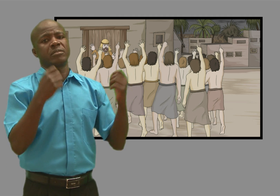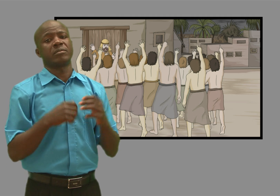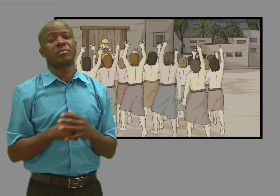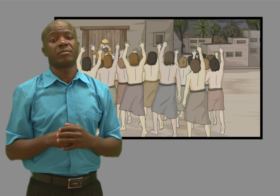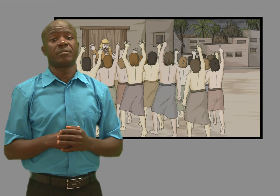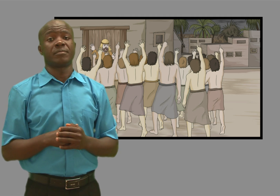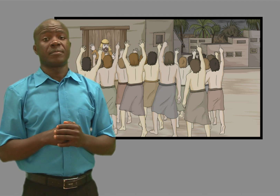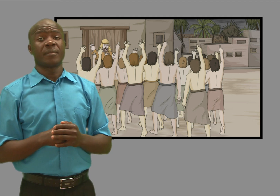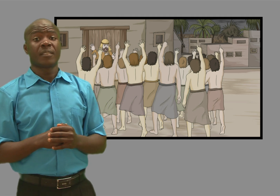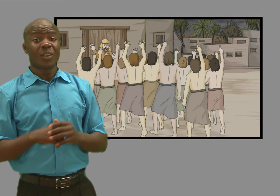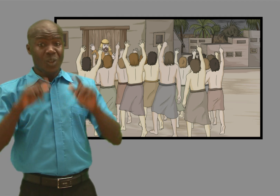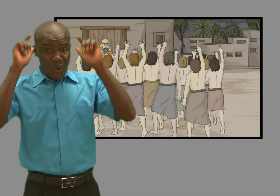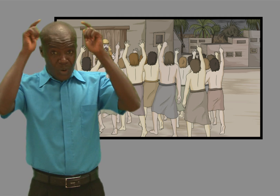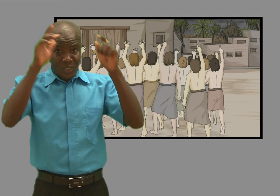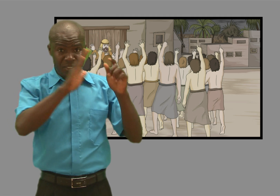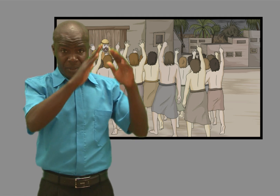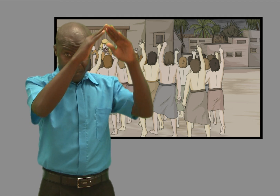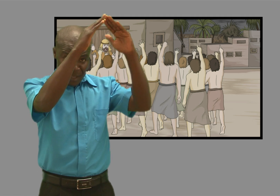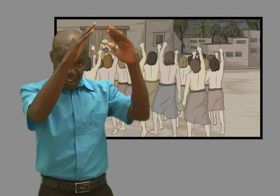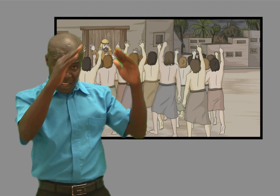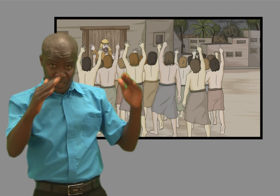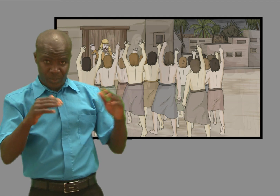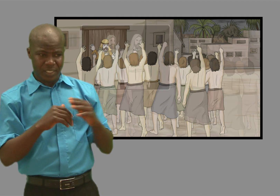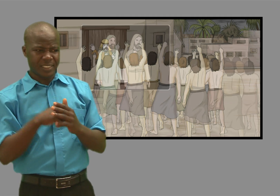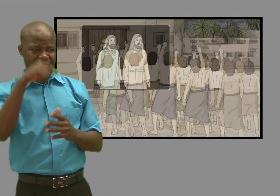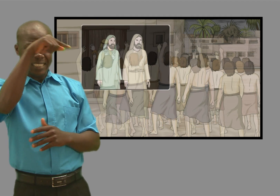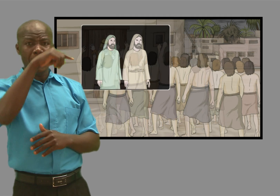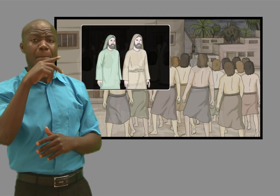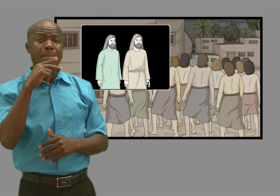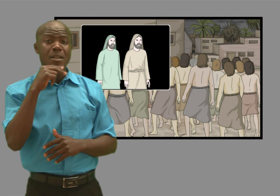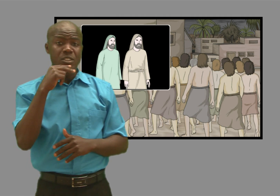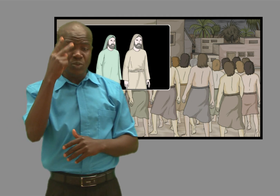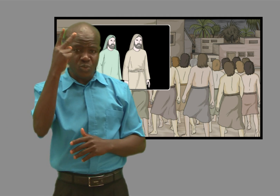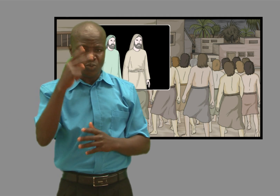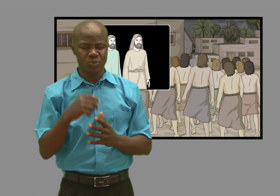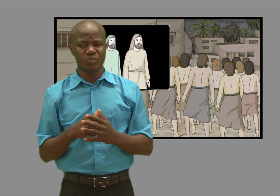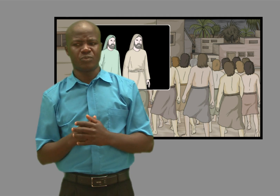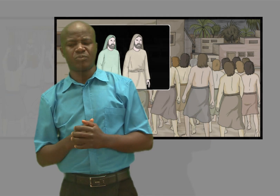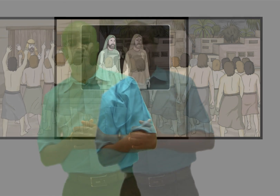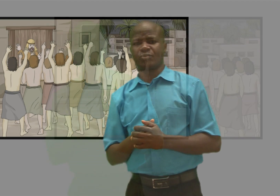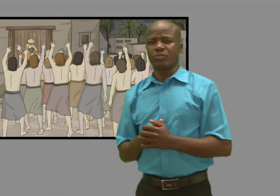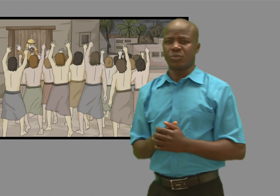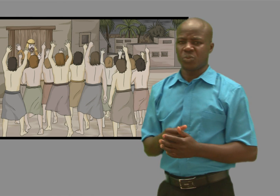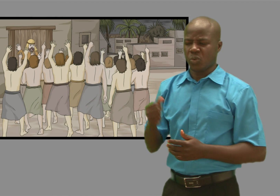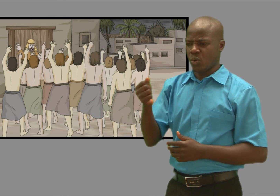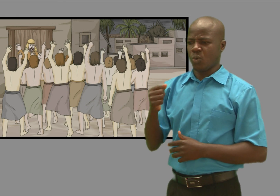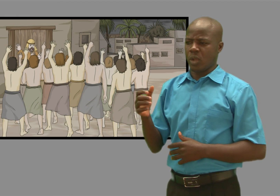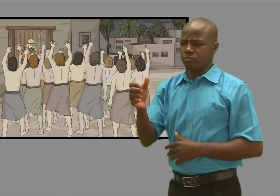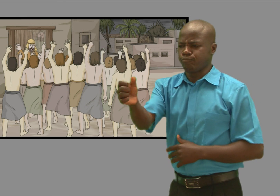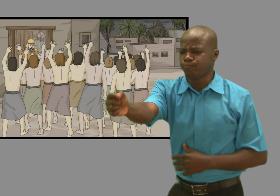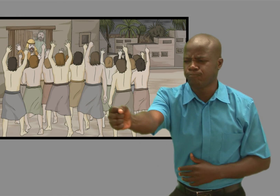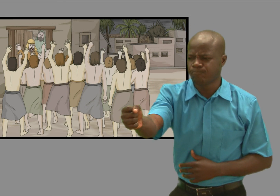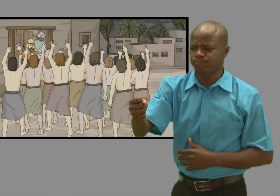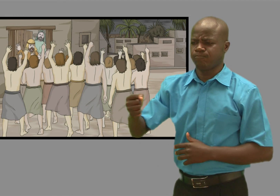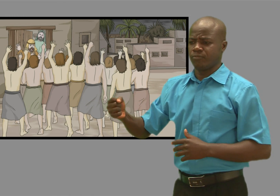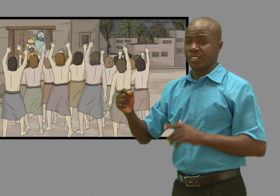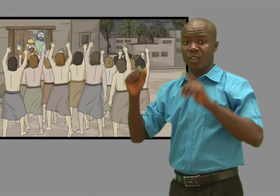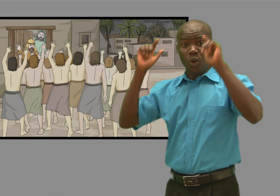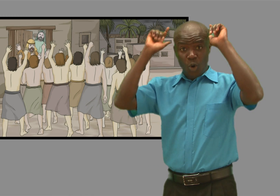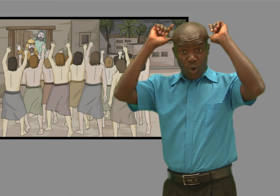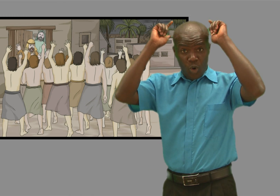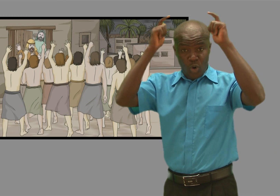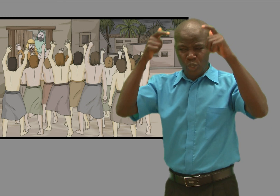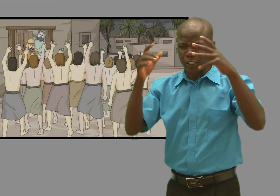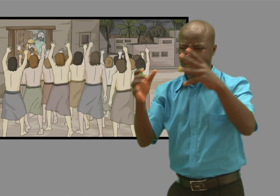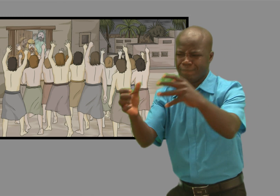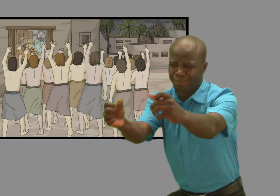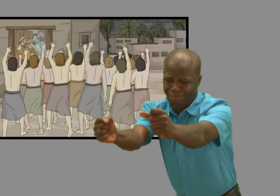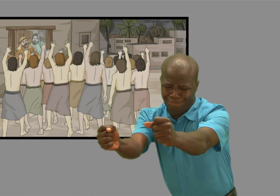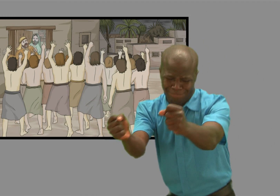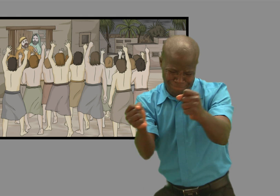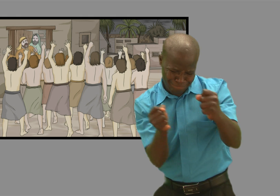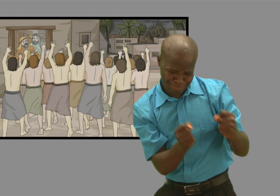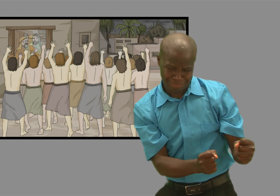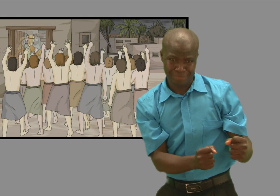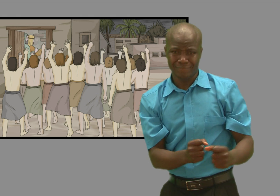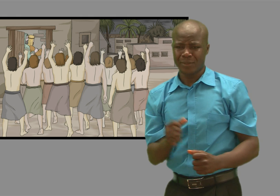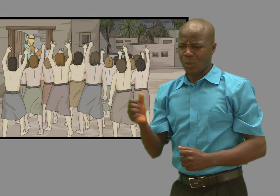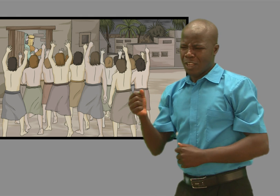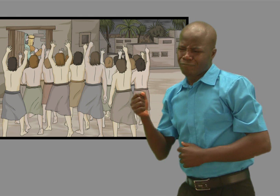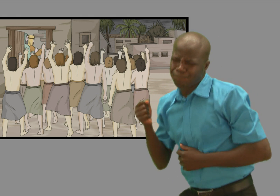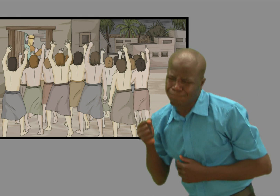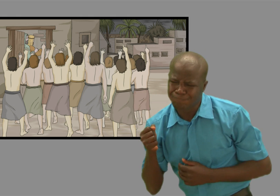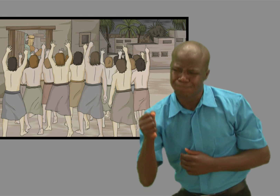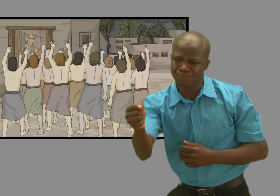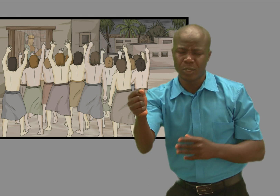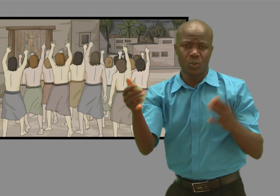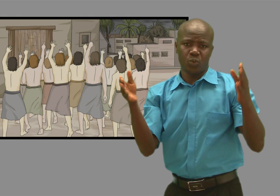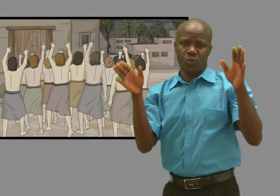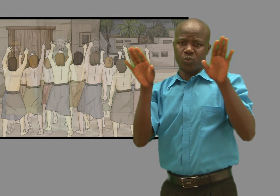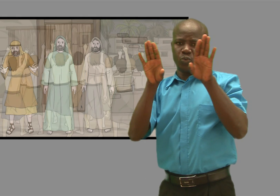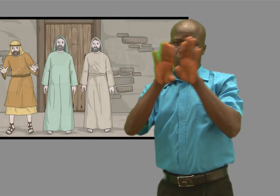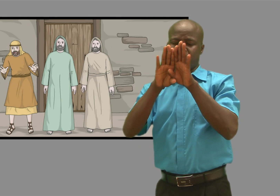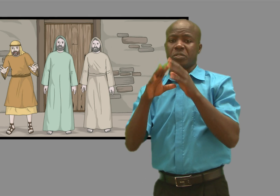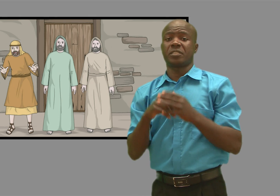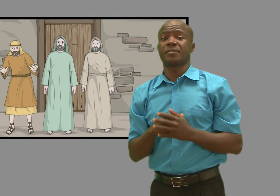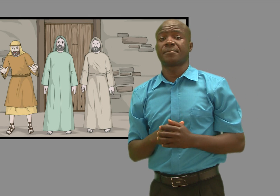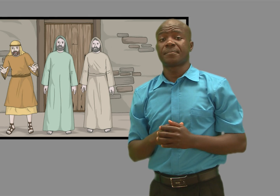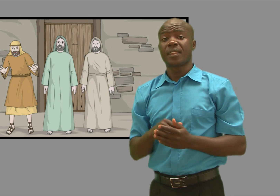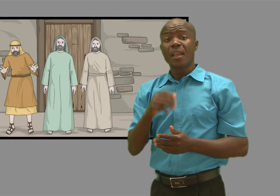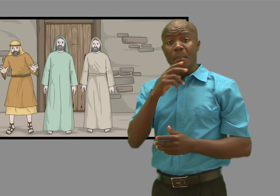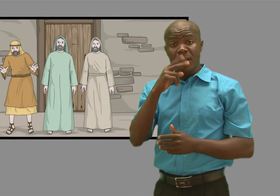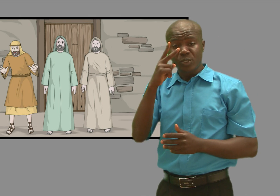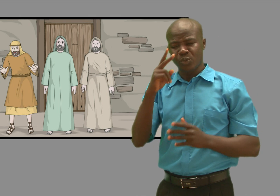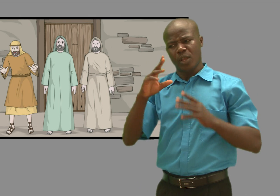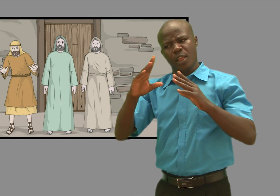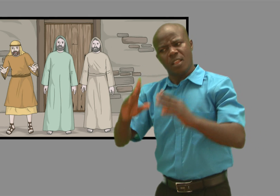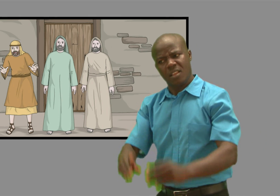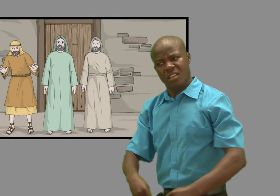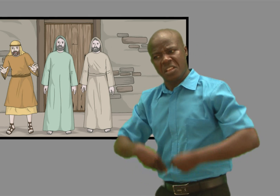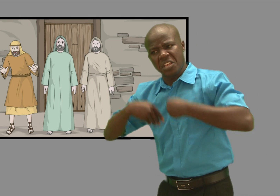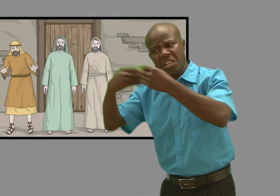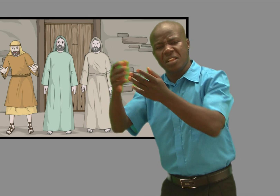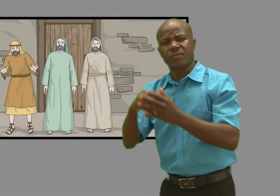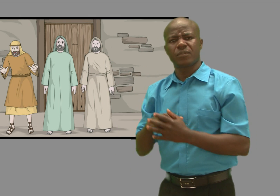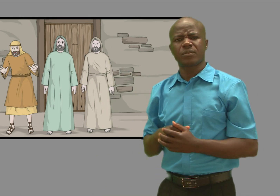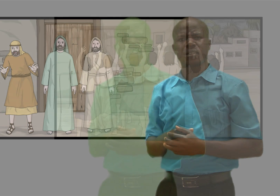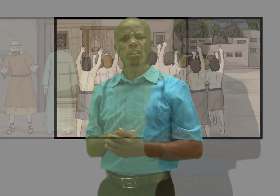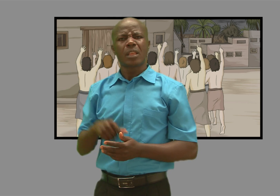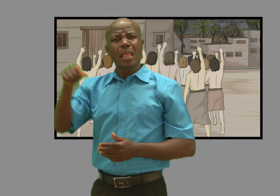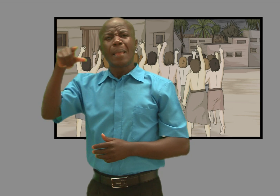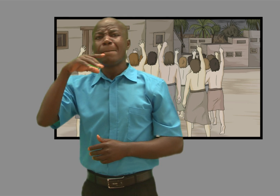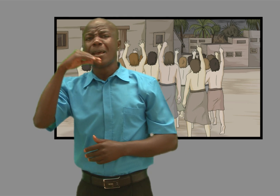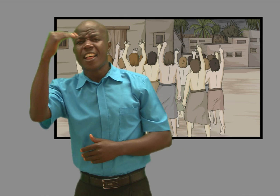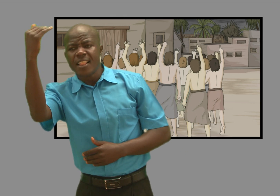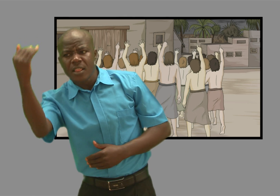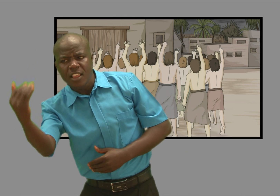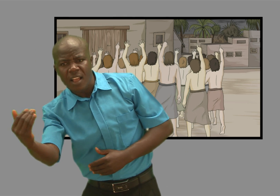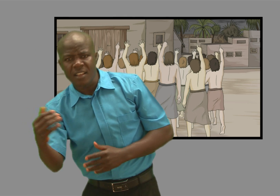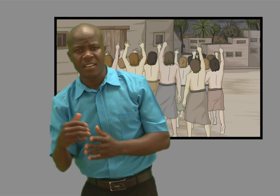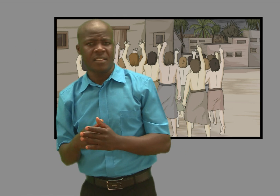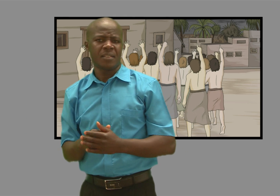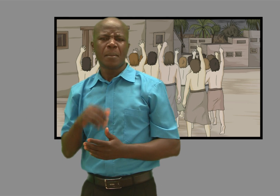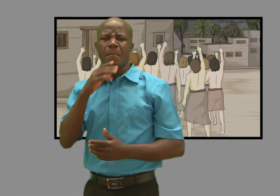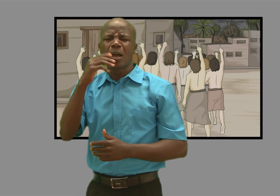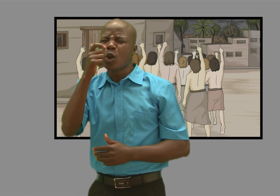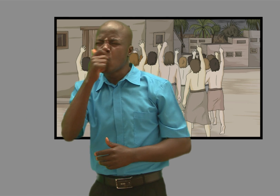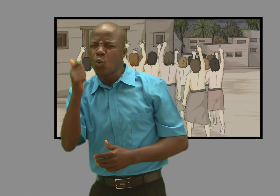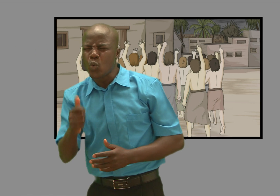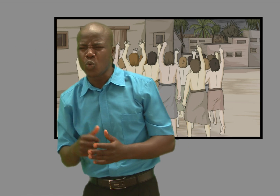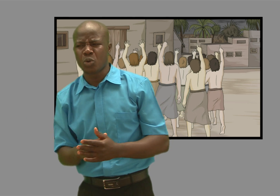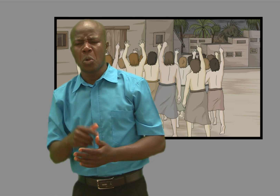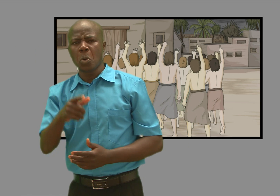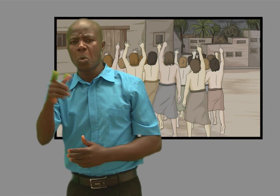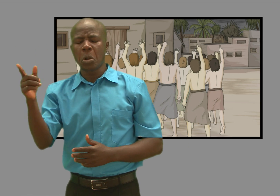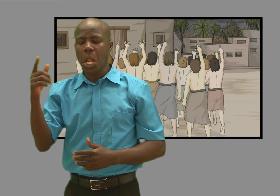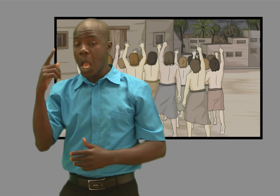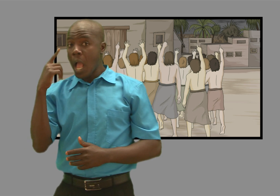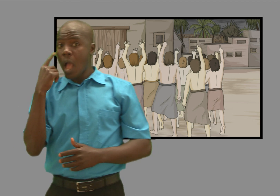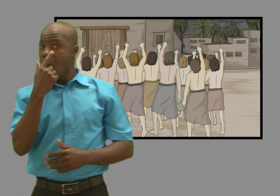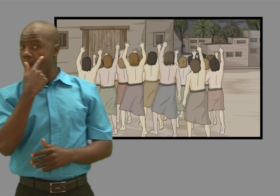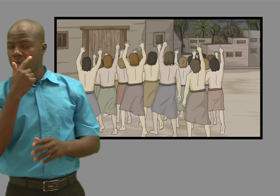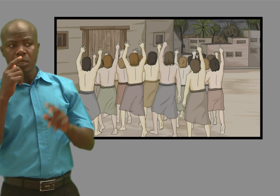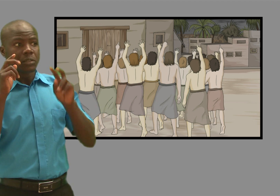But the men inside reached out, pulled Lot into the house with them, and shut the door.